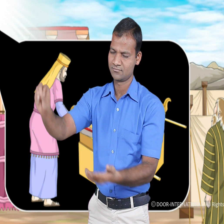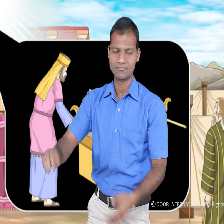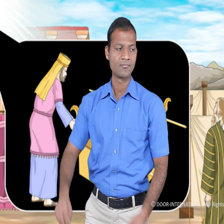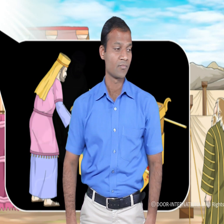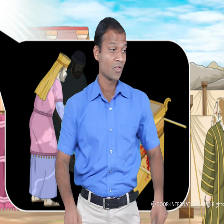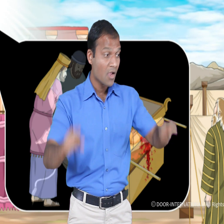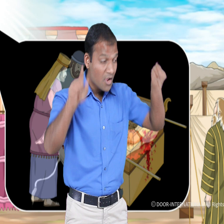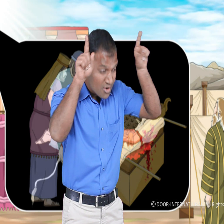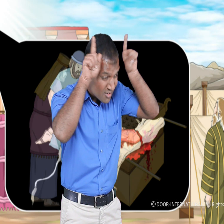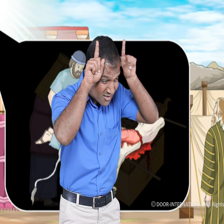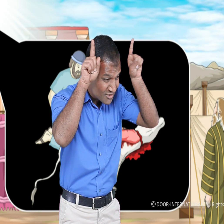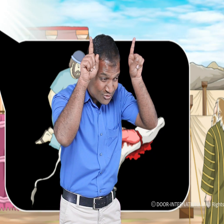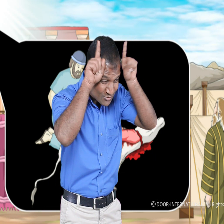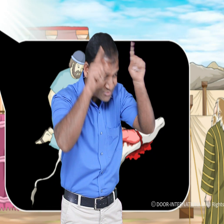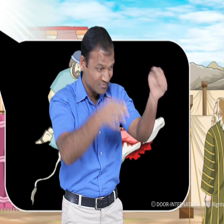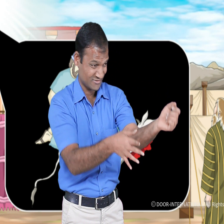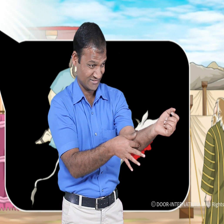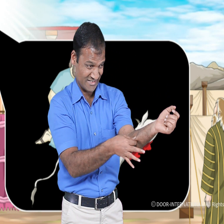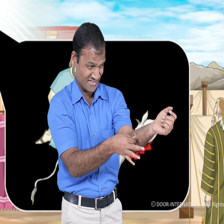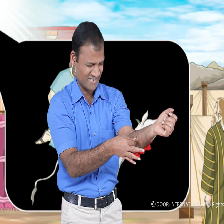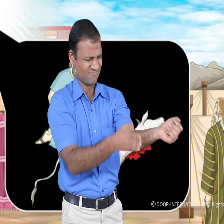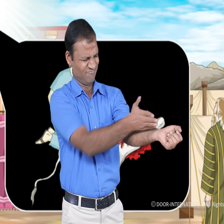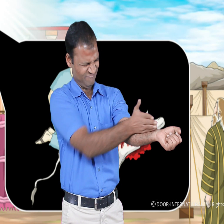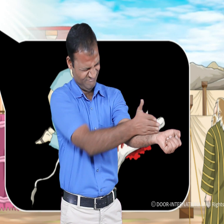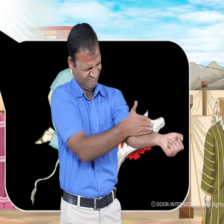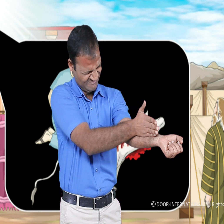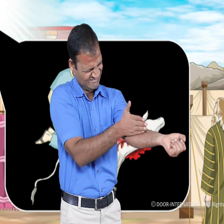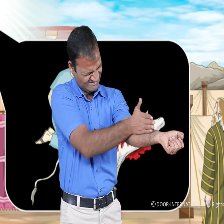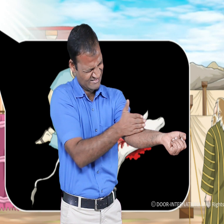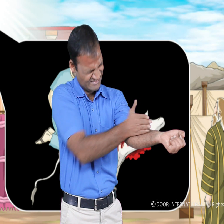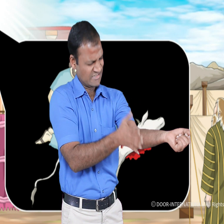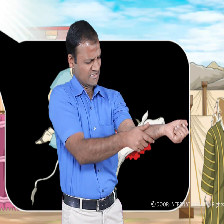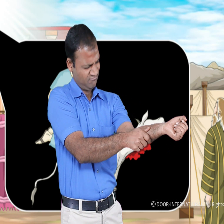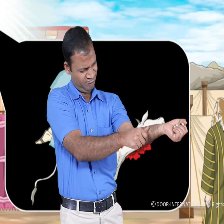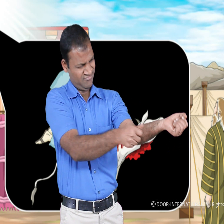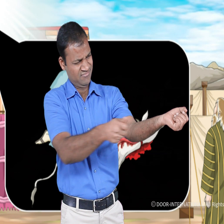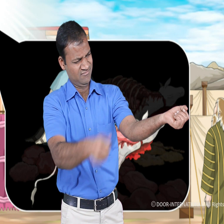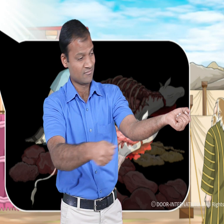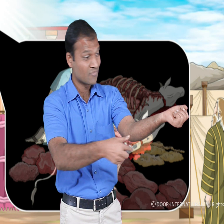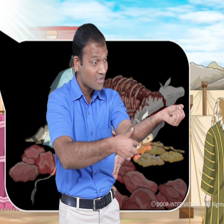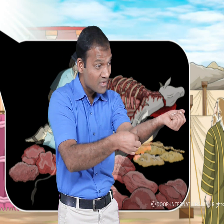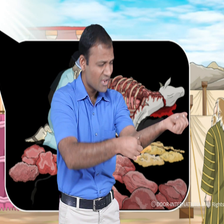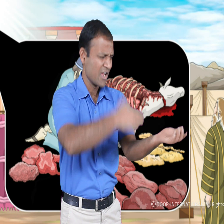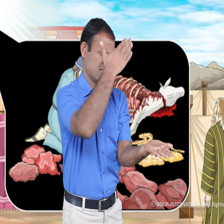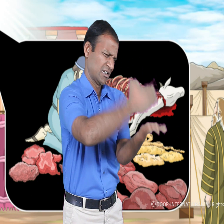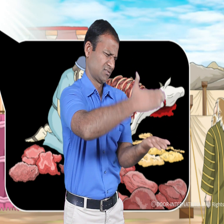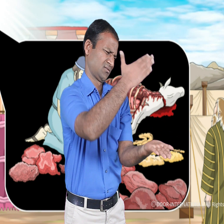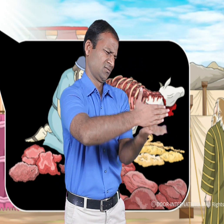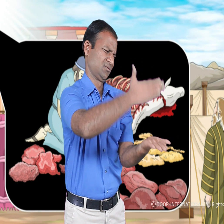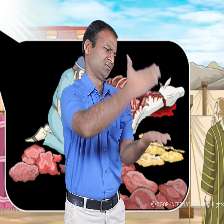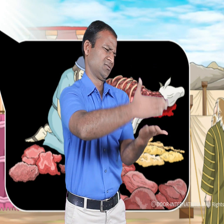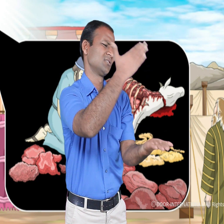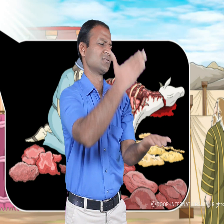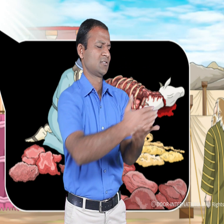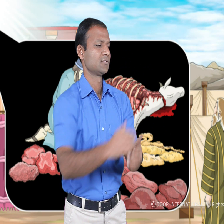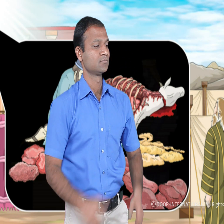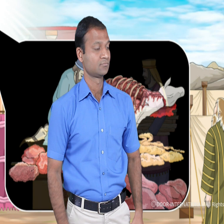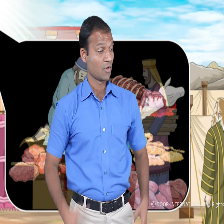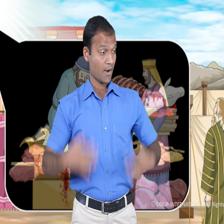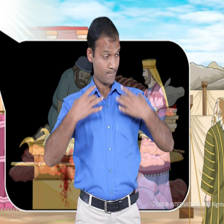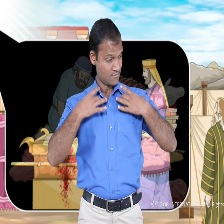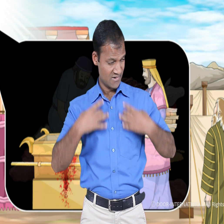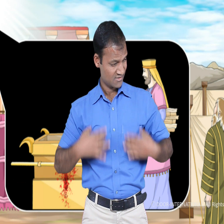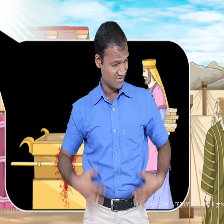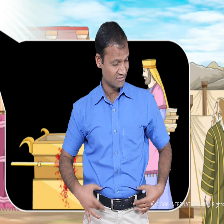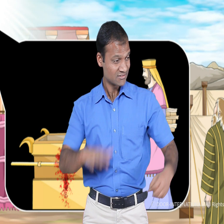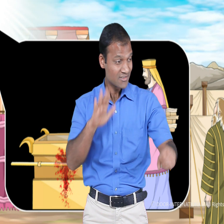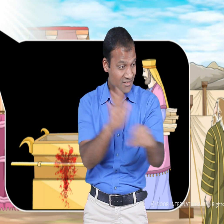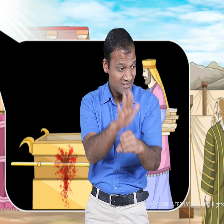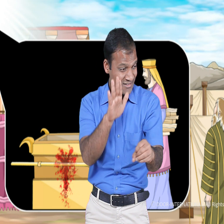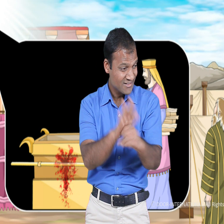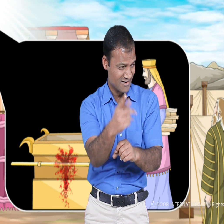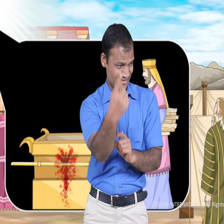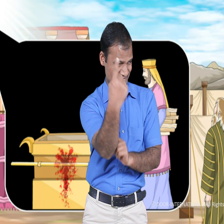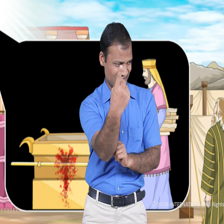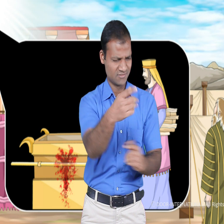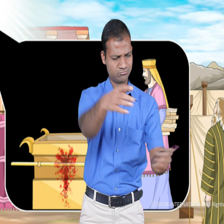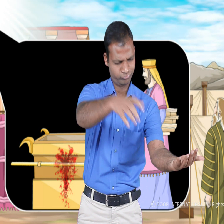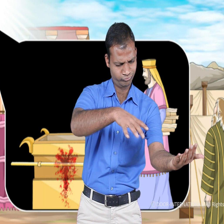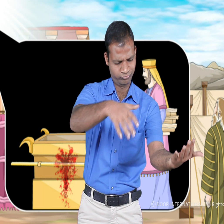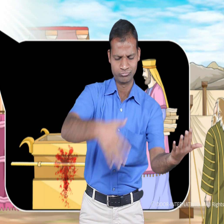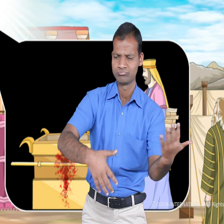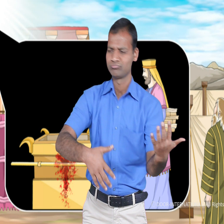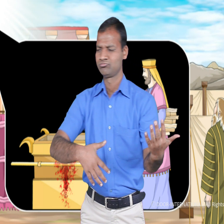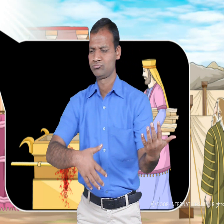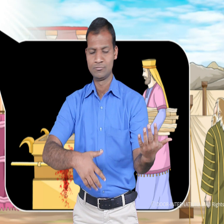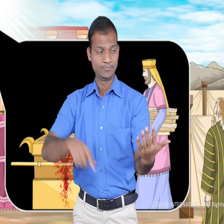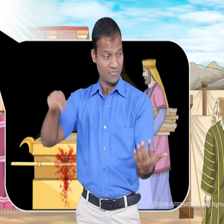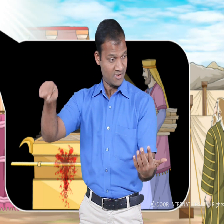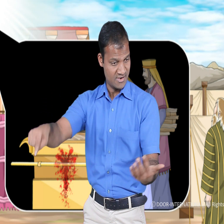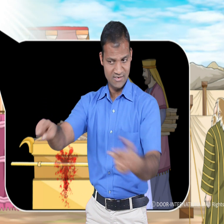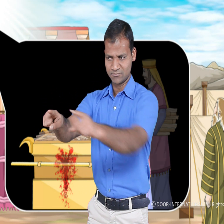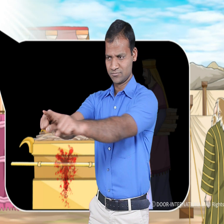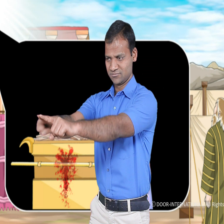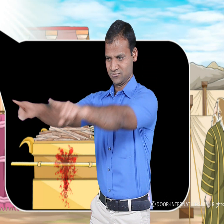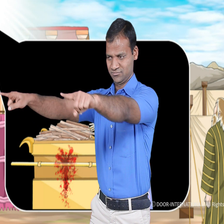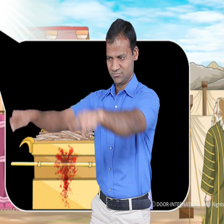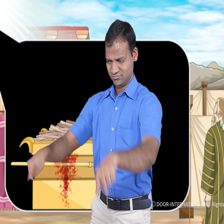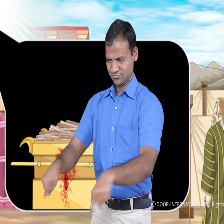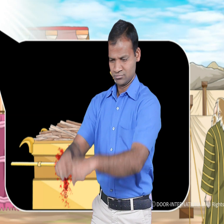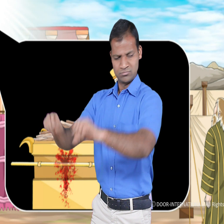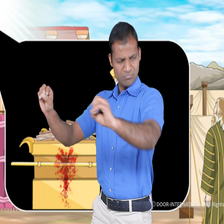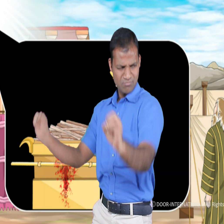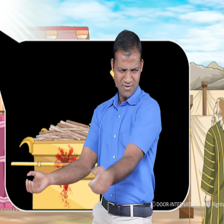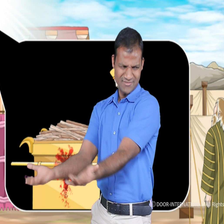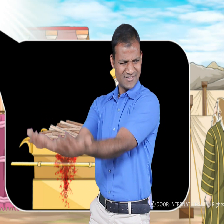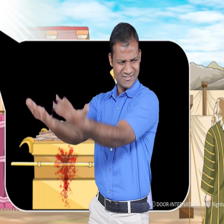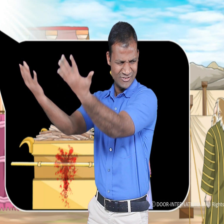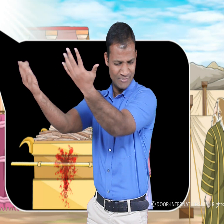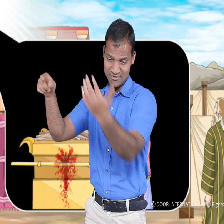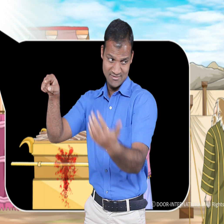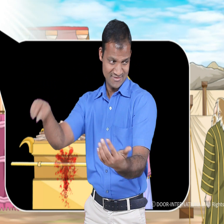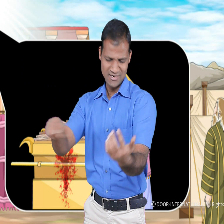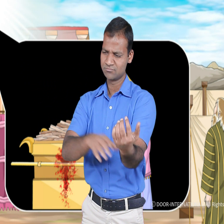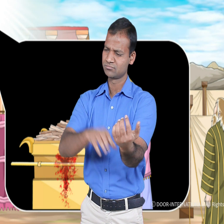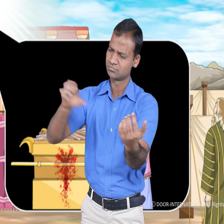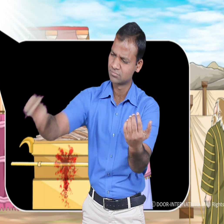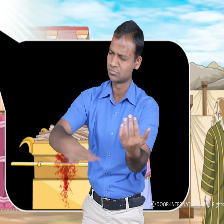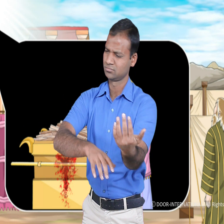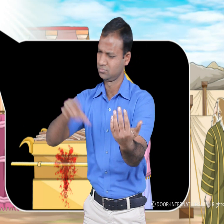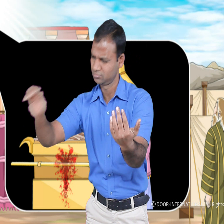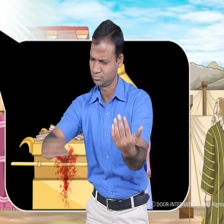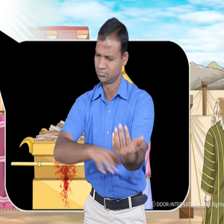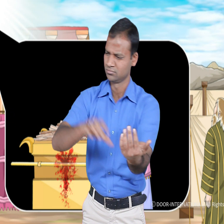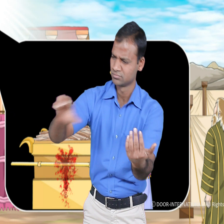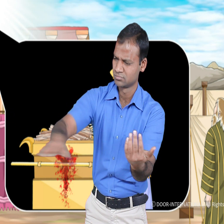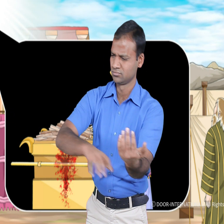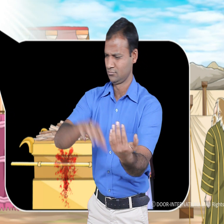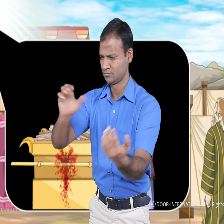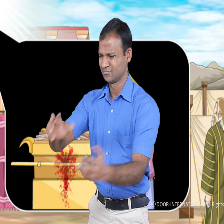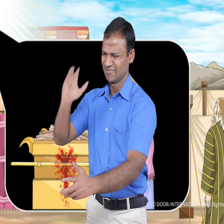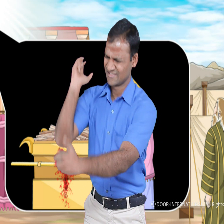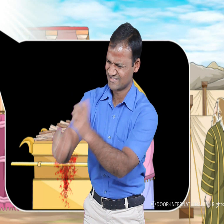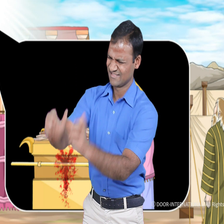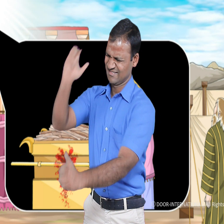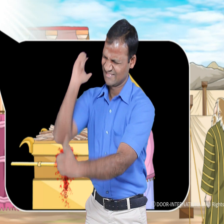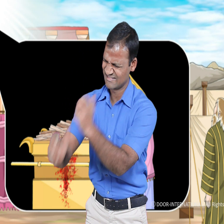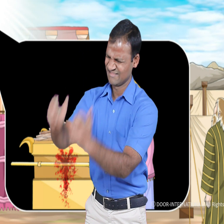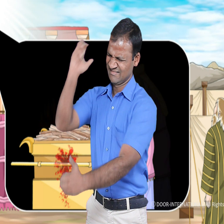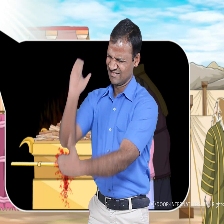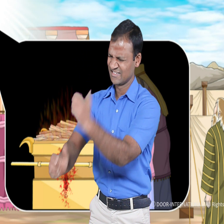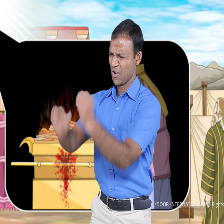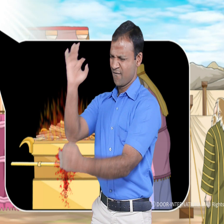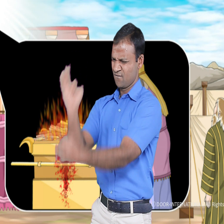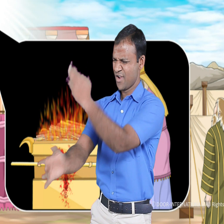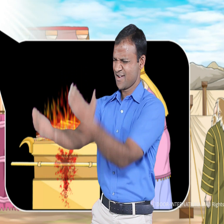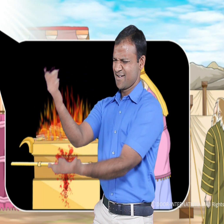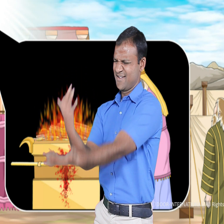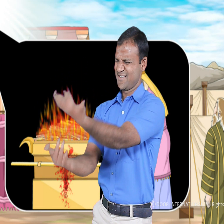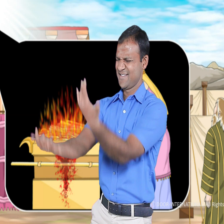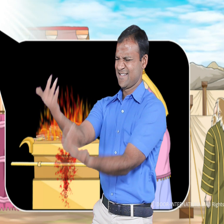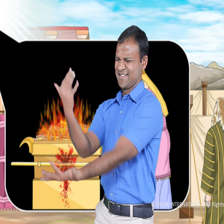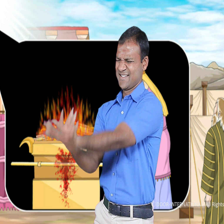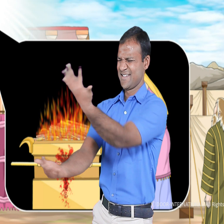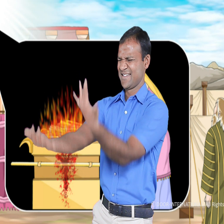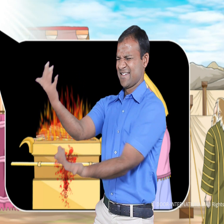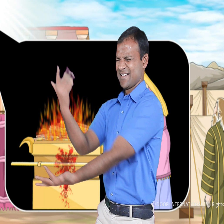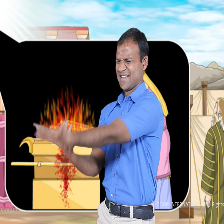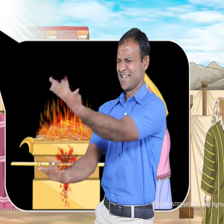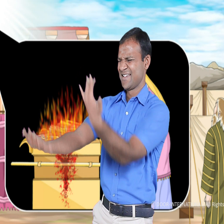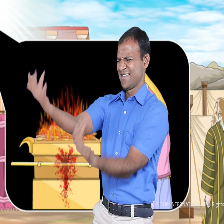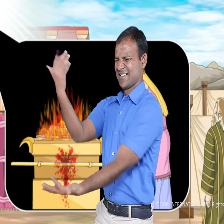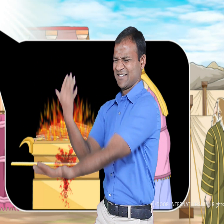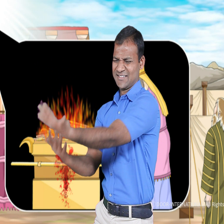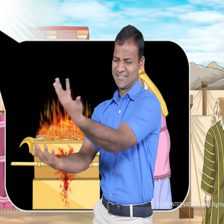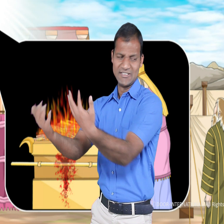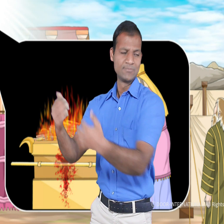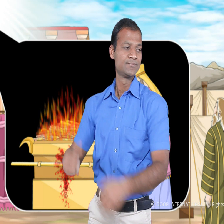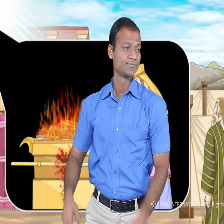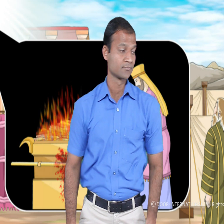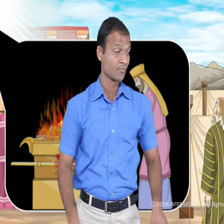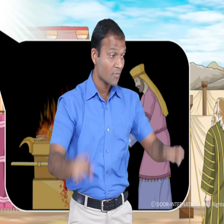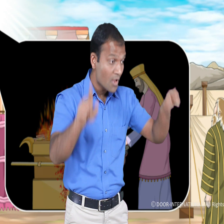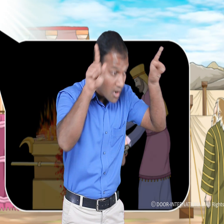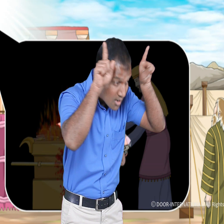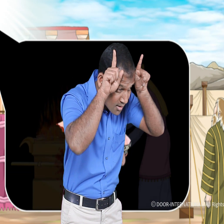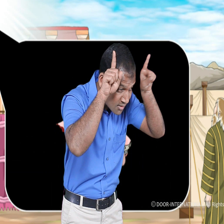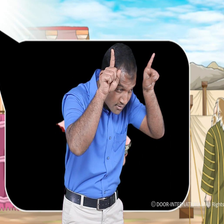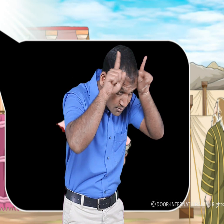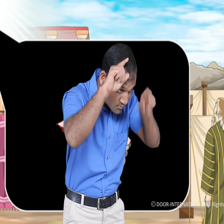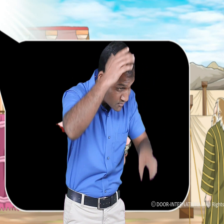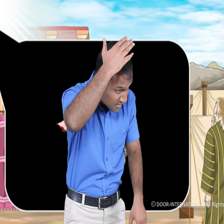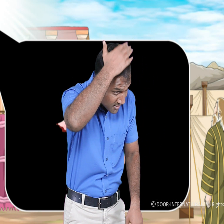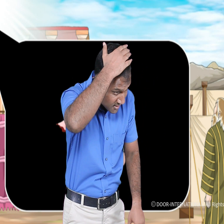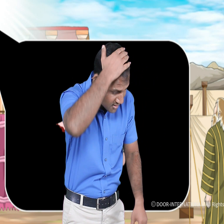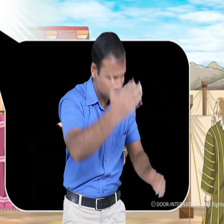Next, he is to skin the burnt offering and cut it into pieces. The sons of Aaron the priest shall put a fire on the altar and arrange wood on the fire.